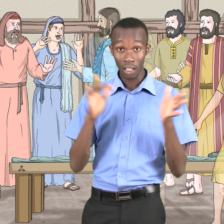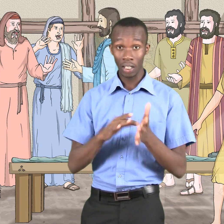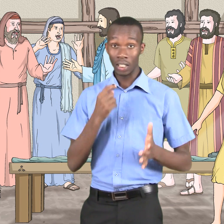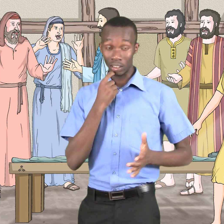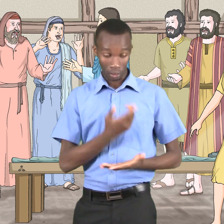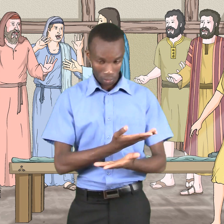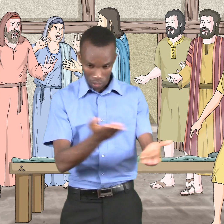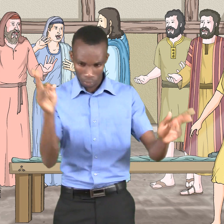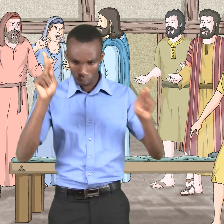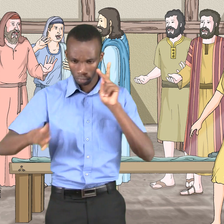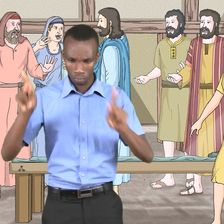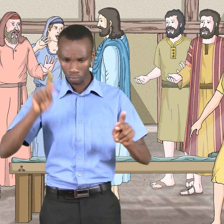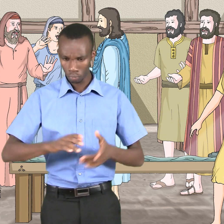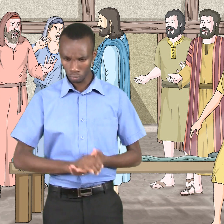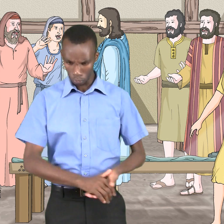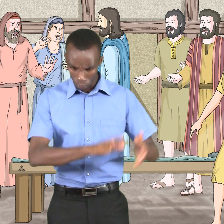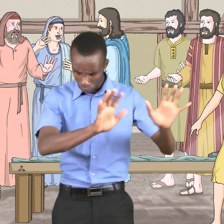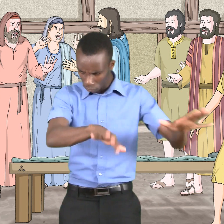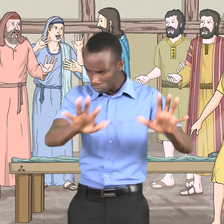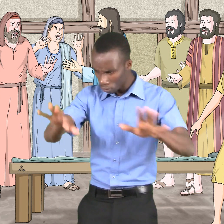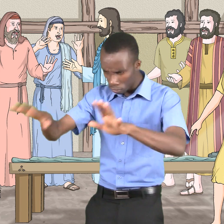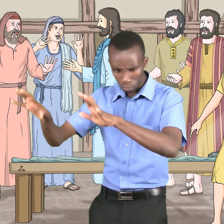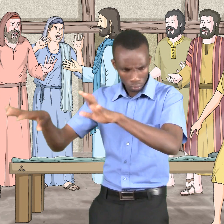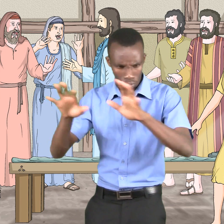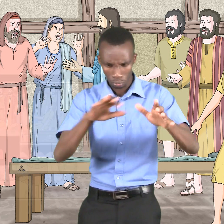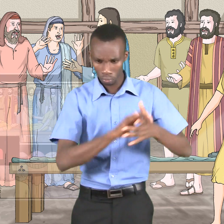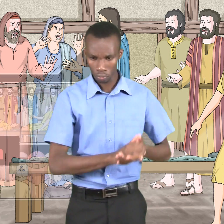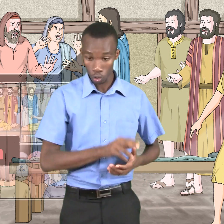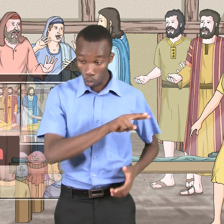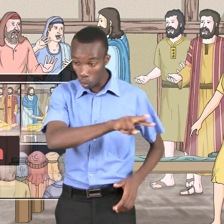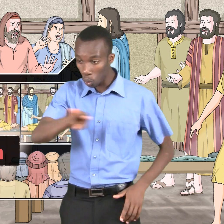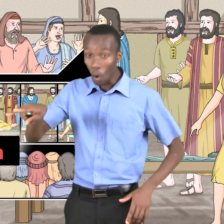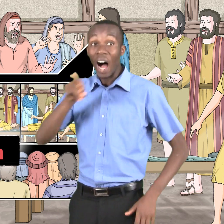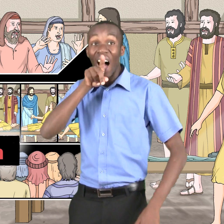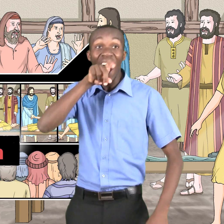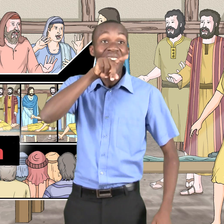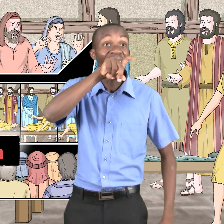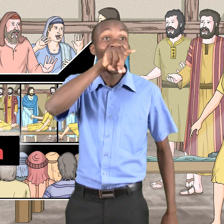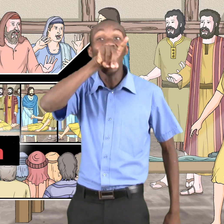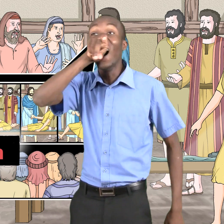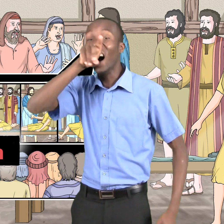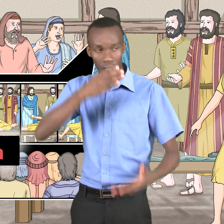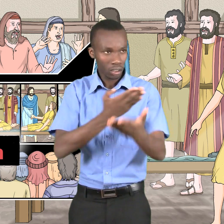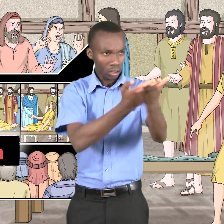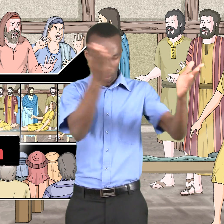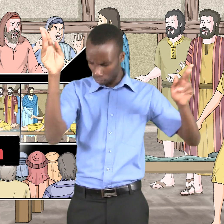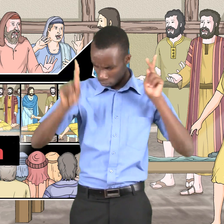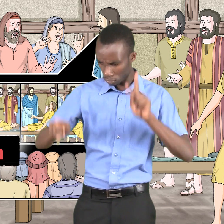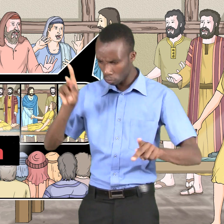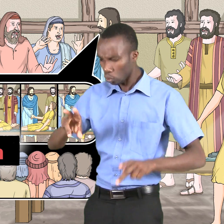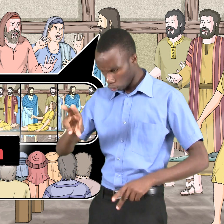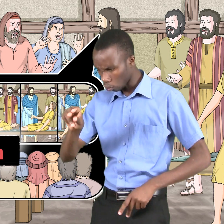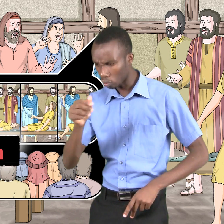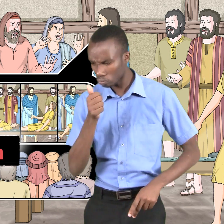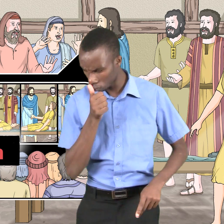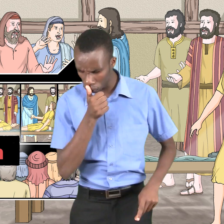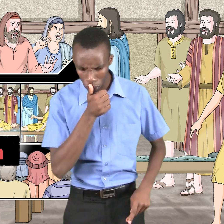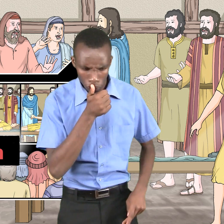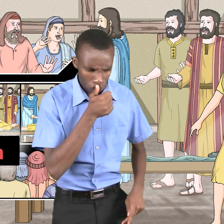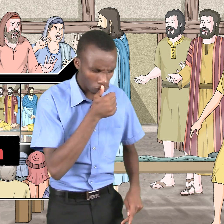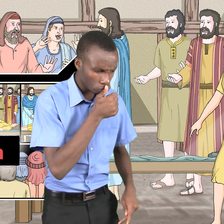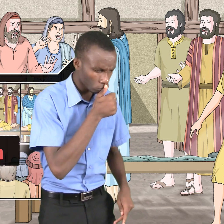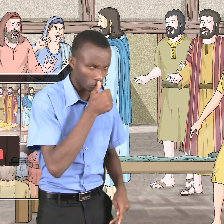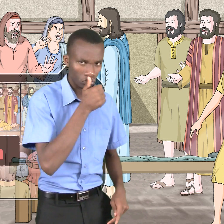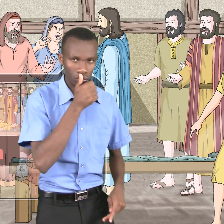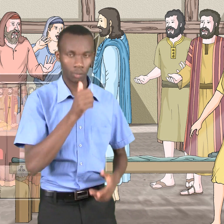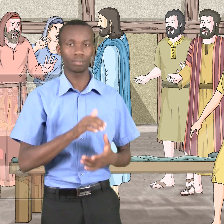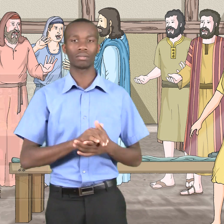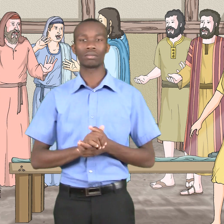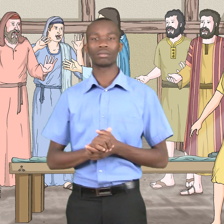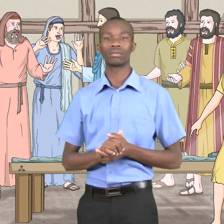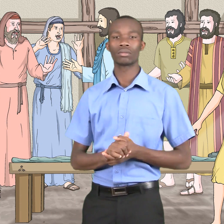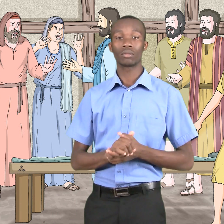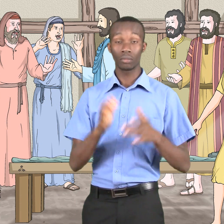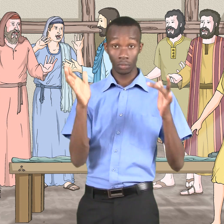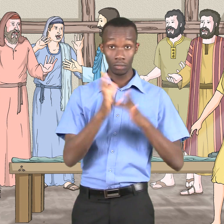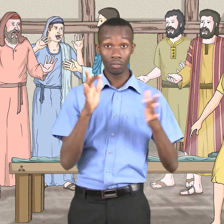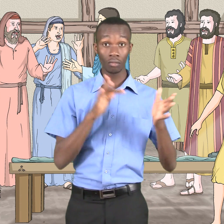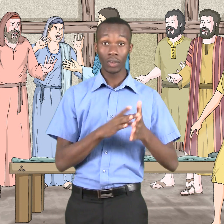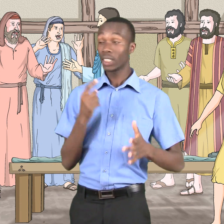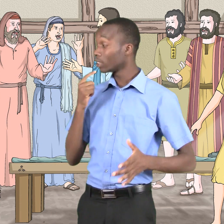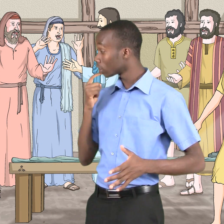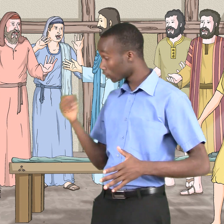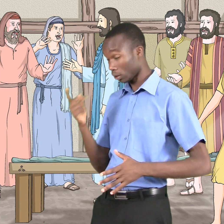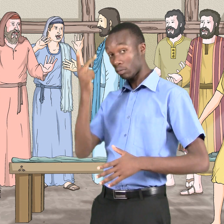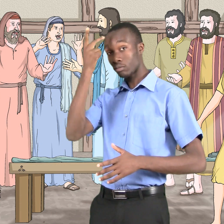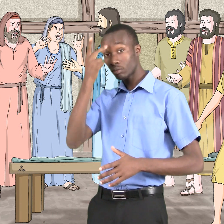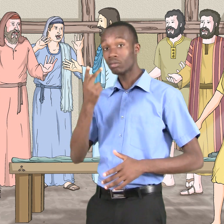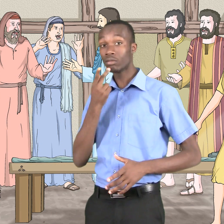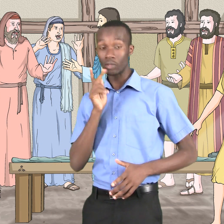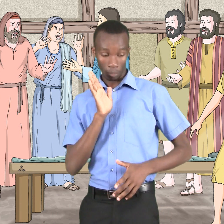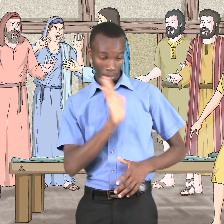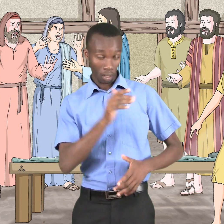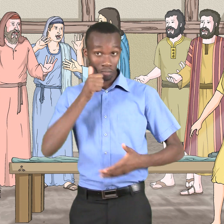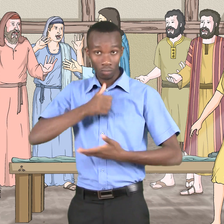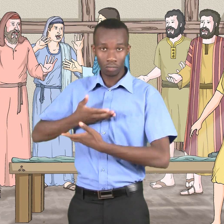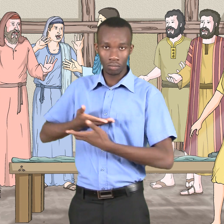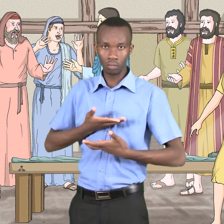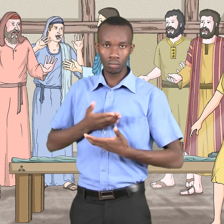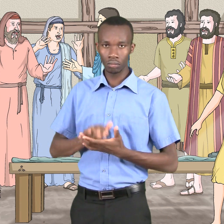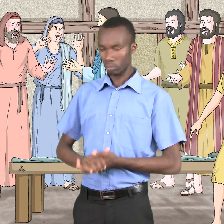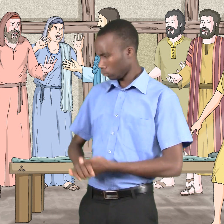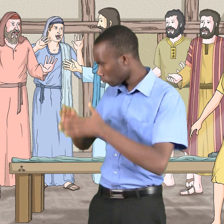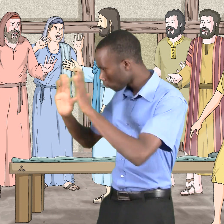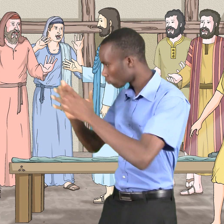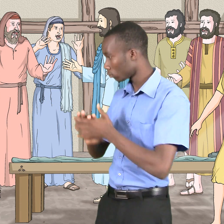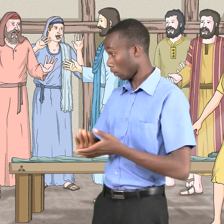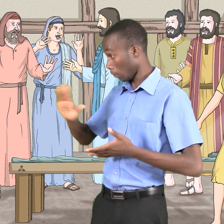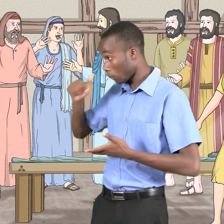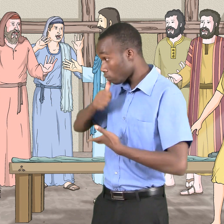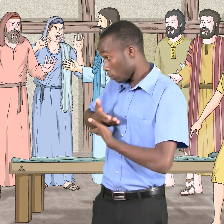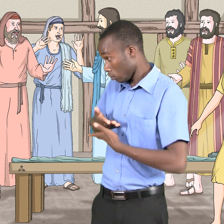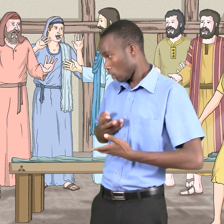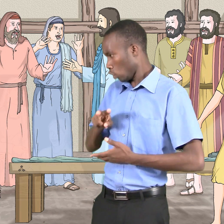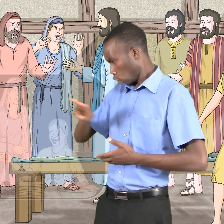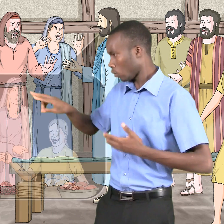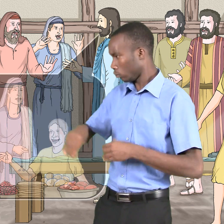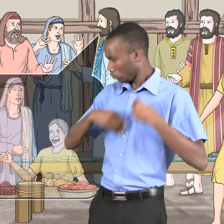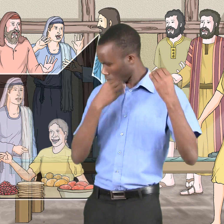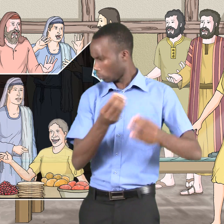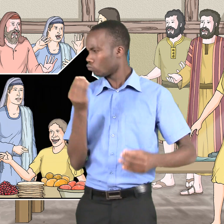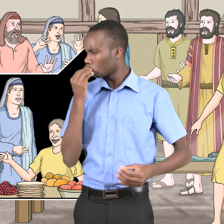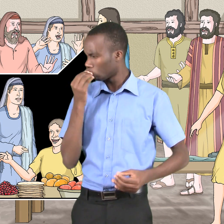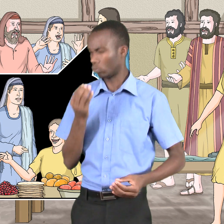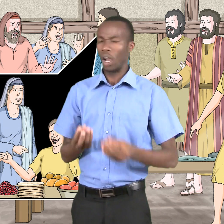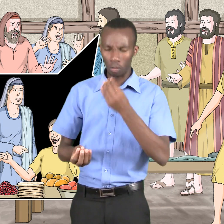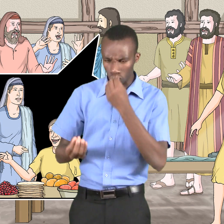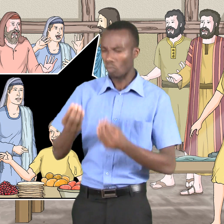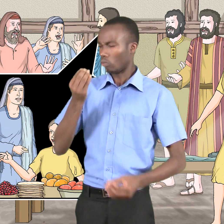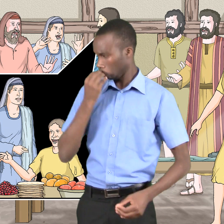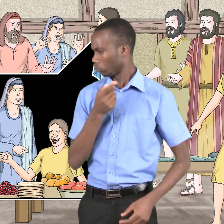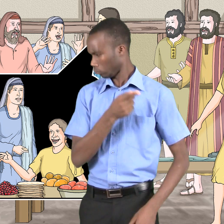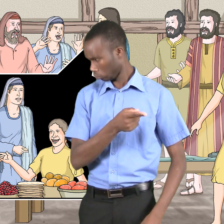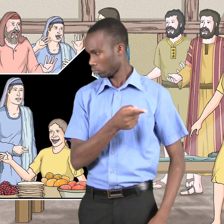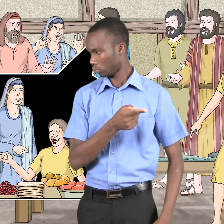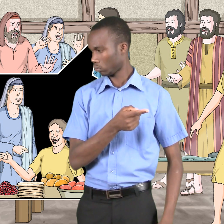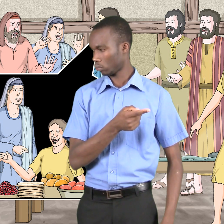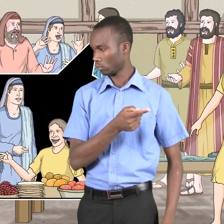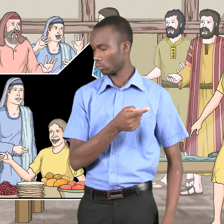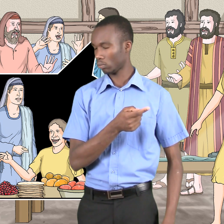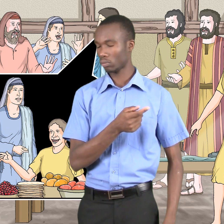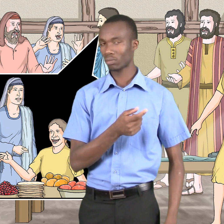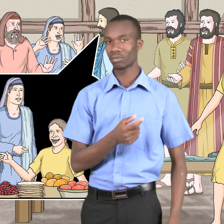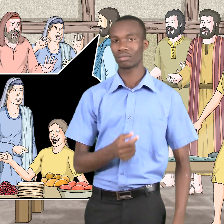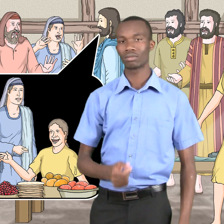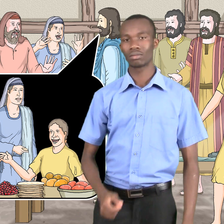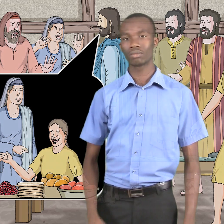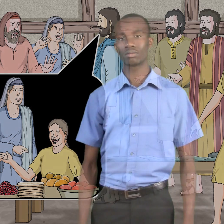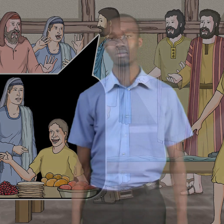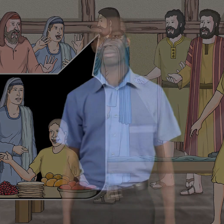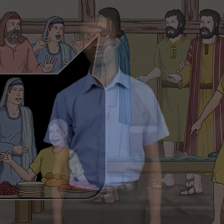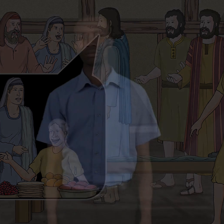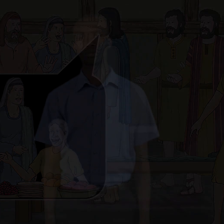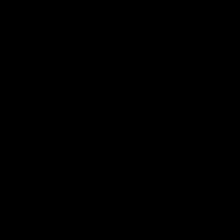Then Jesus gave strict orders that no one should know about this, and He told them to give her something to eat.